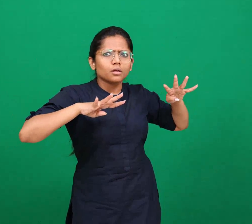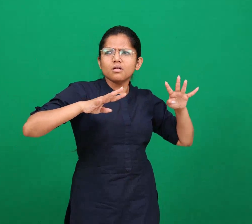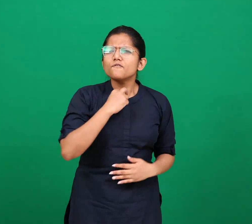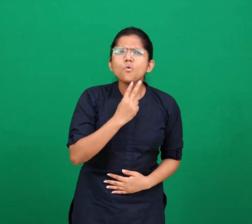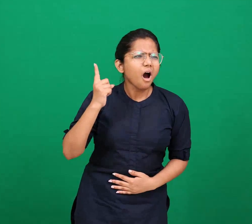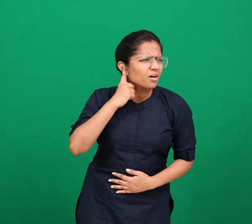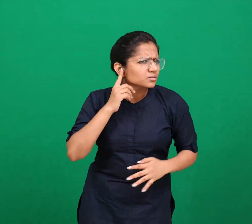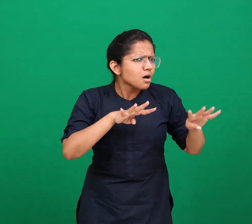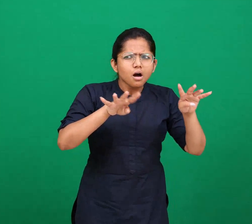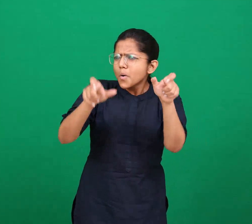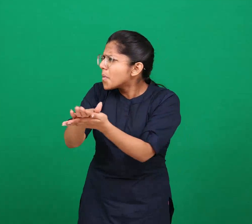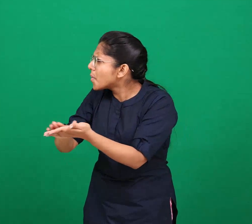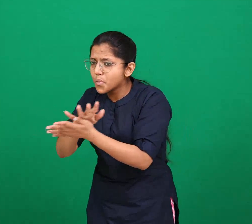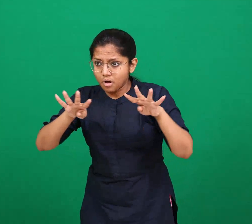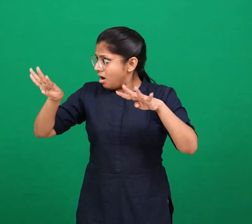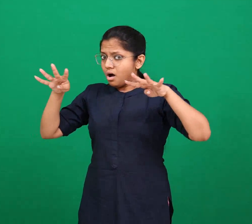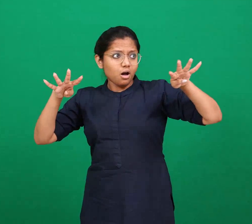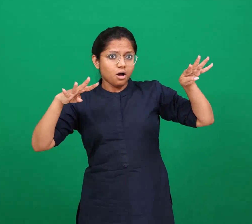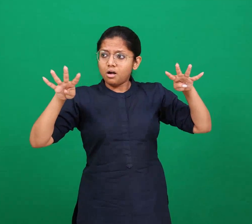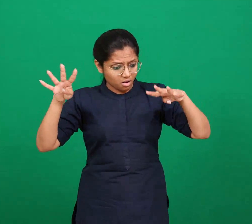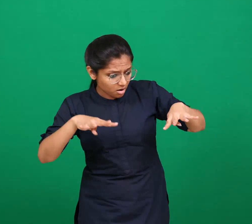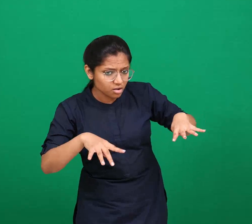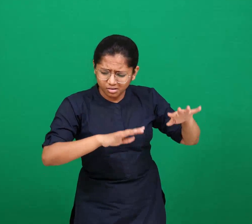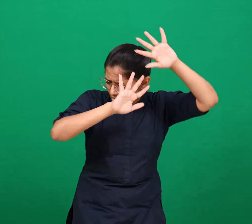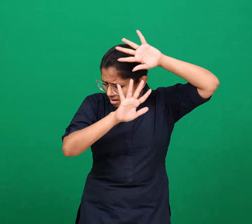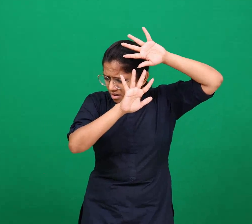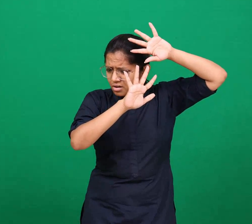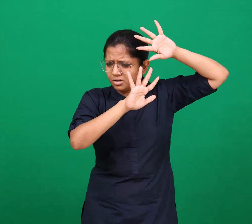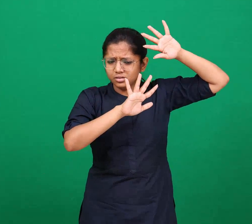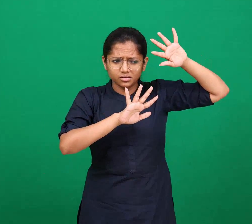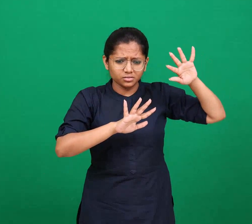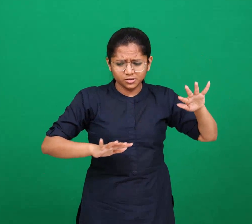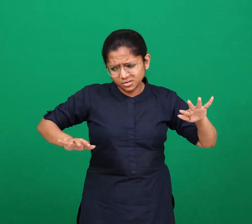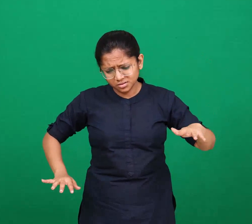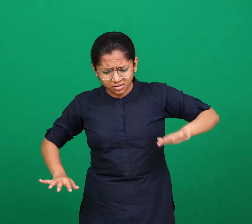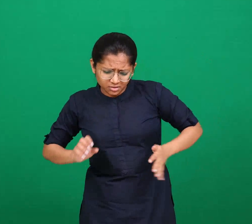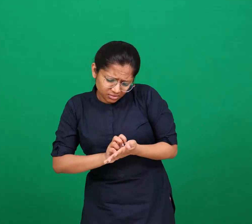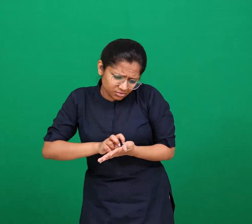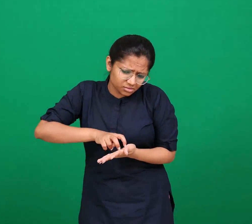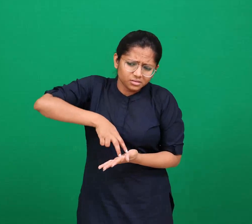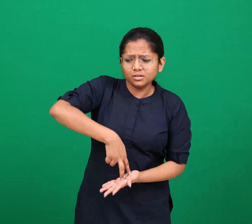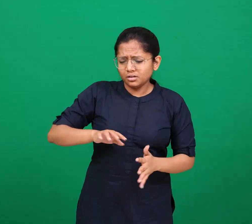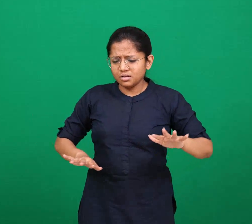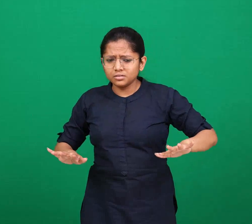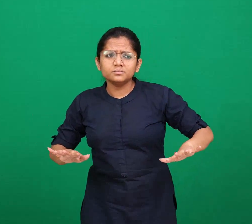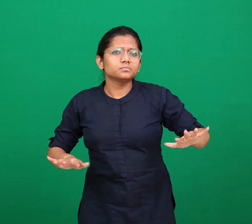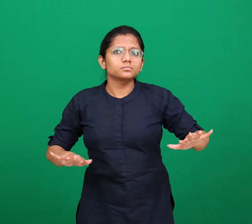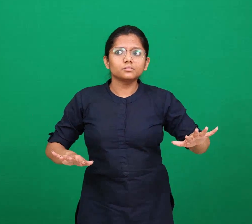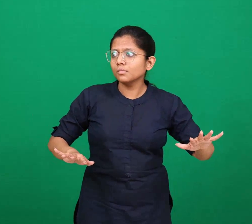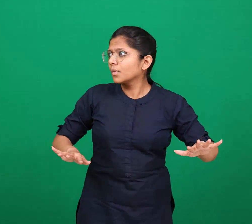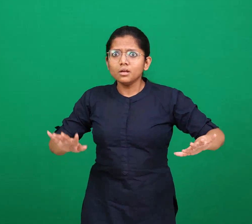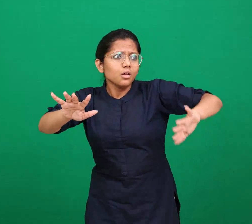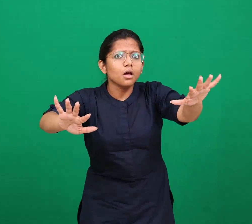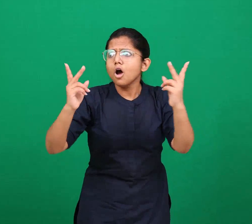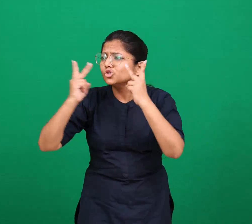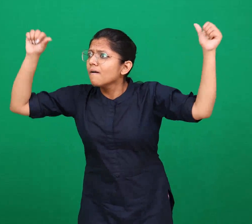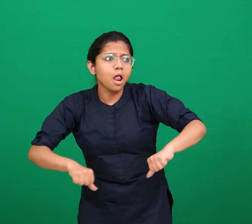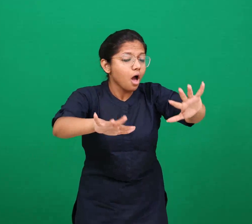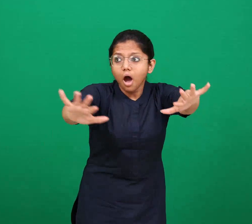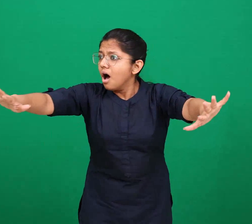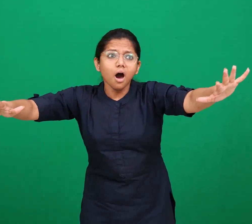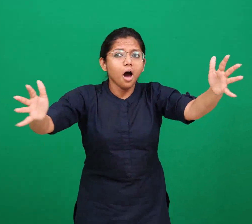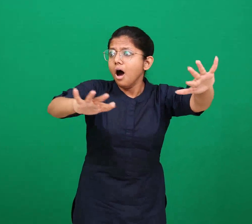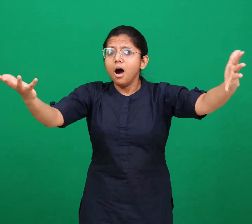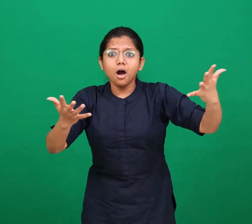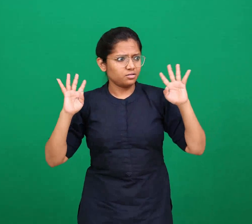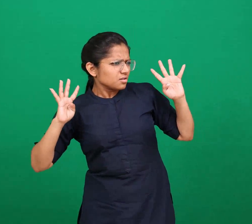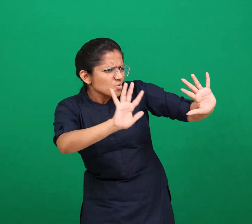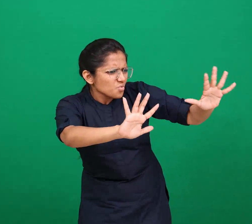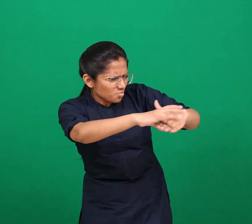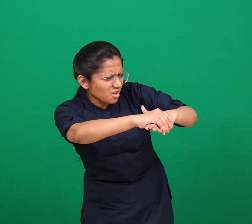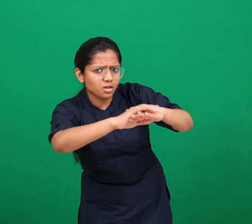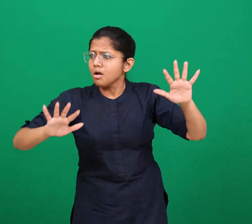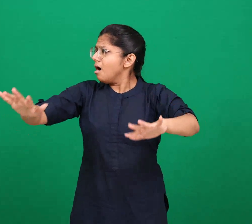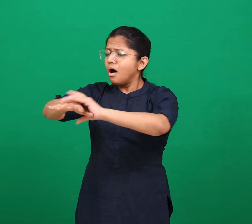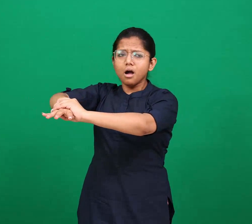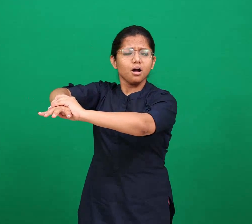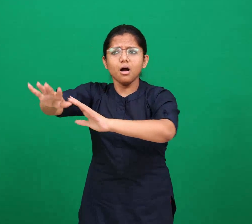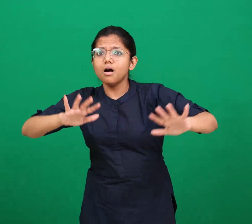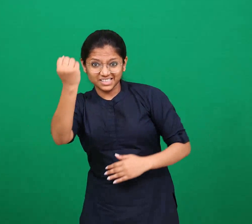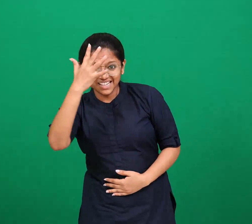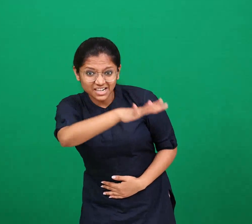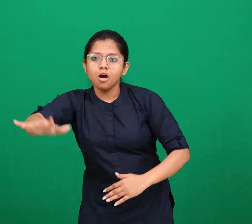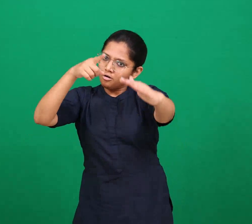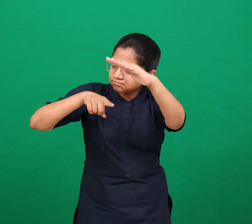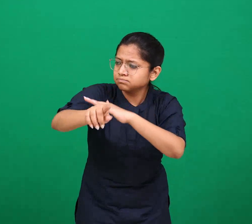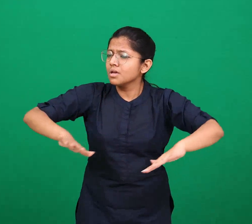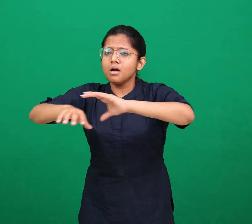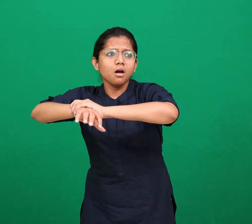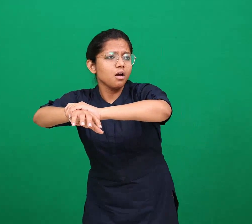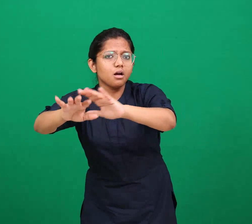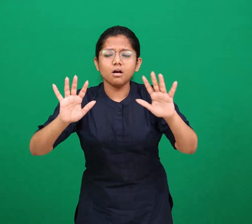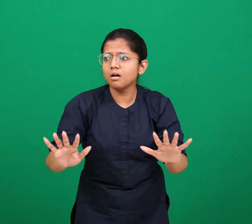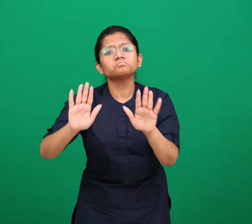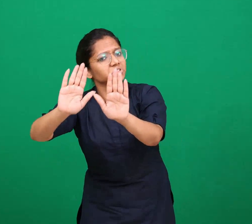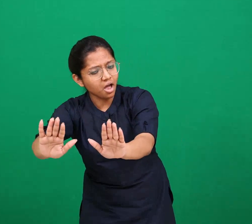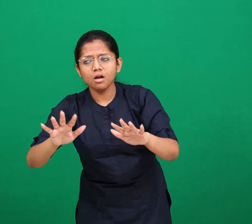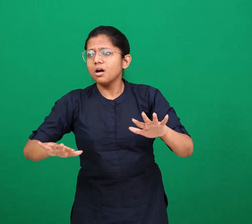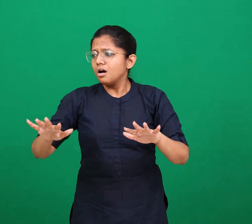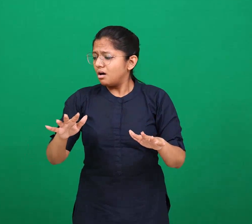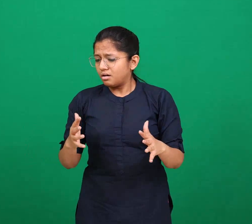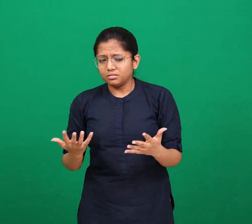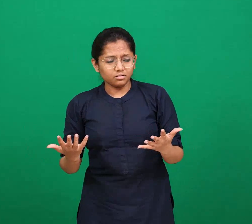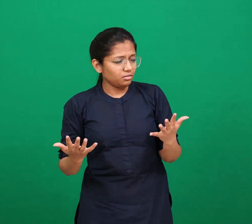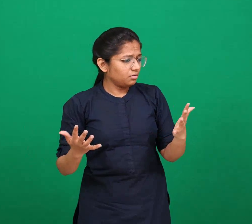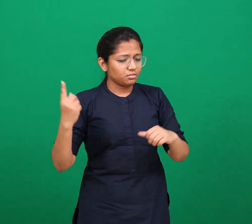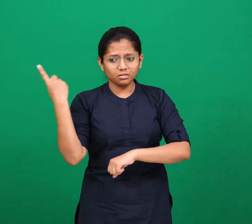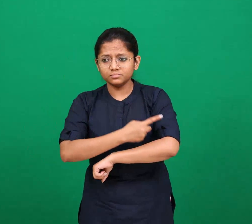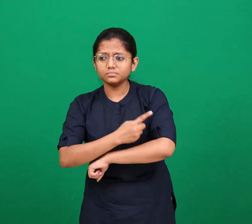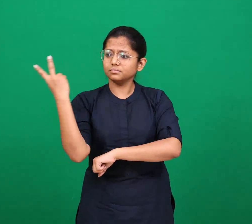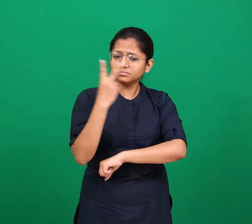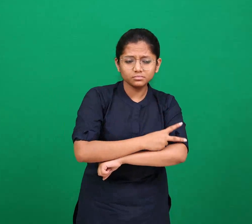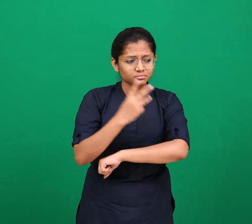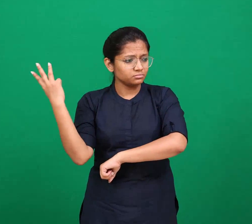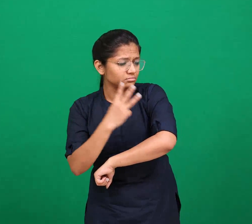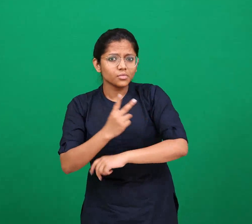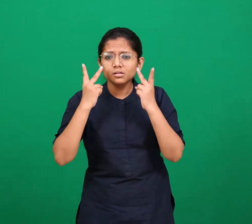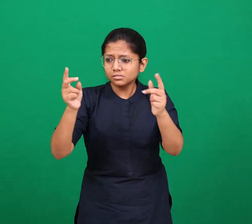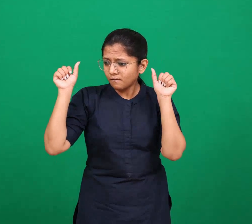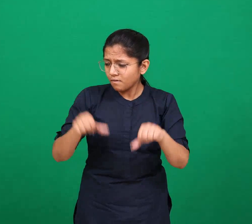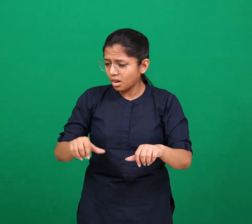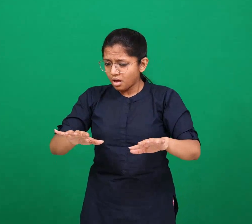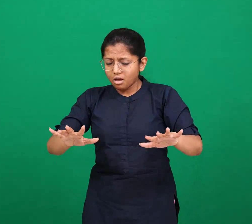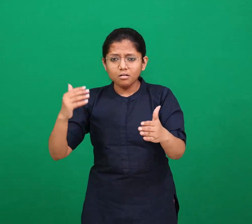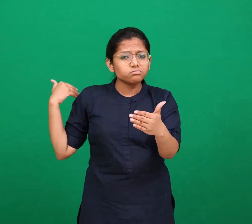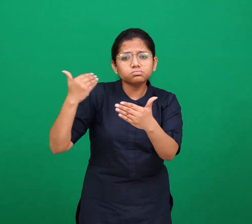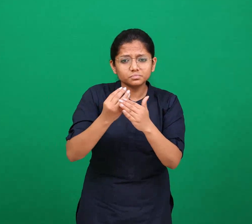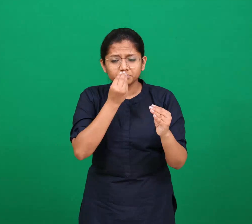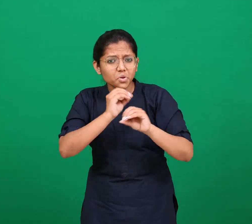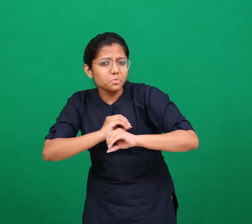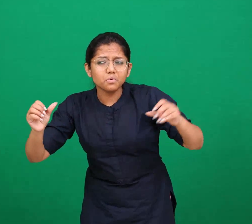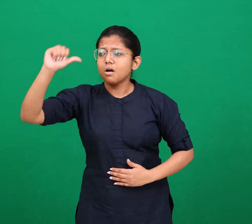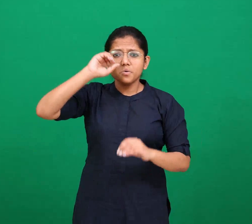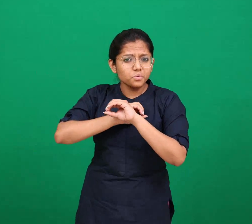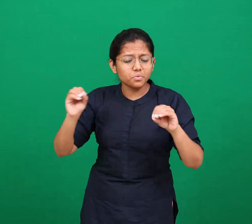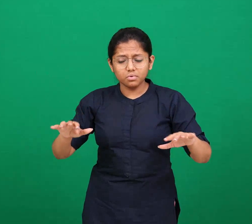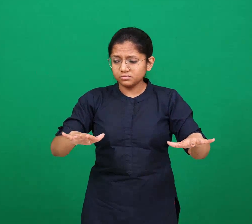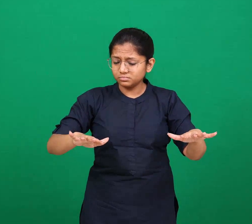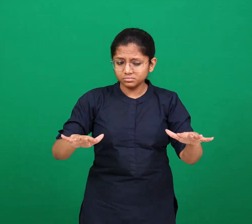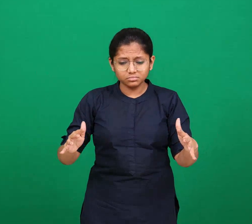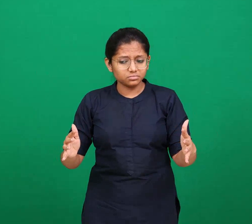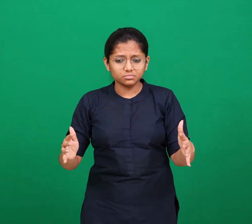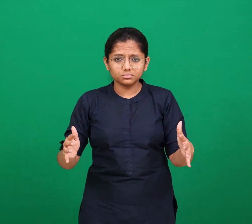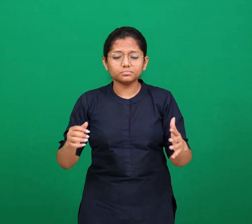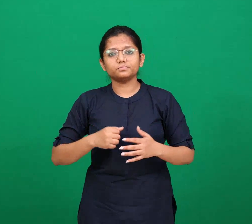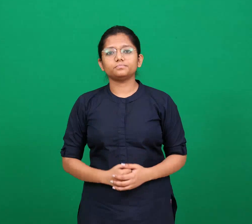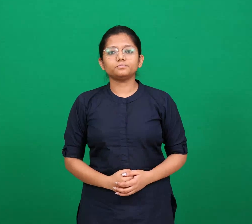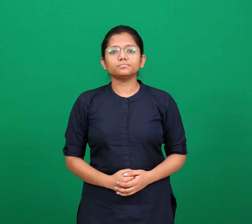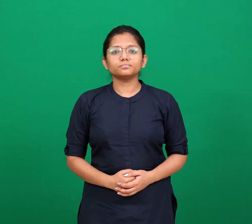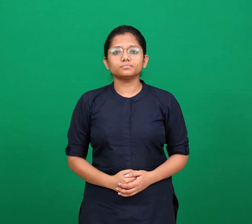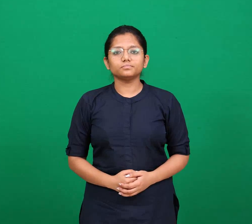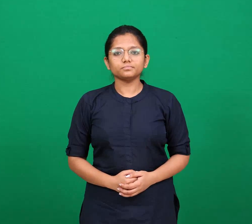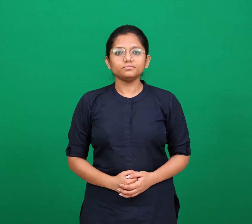Saul got up from the ground, but when he opened his eyes he could not see a thing. So they led him by the hand into Damascus. For three days he was without sight, and he did not eat or drink anything.